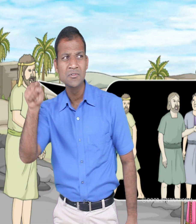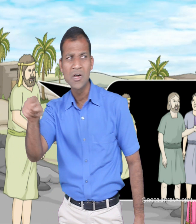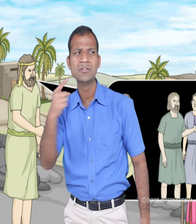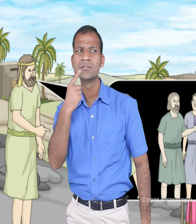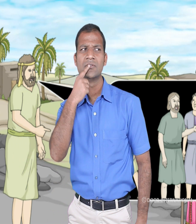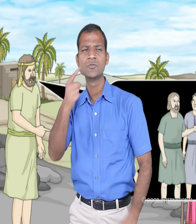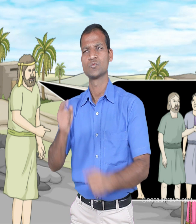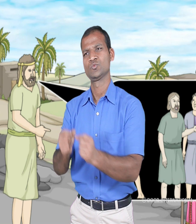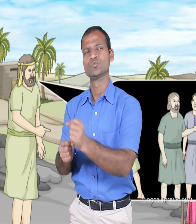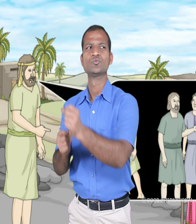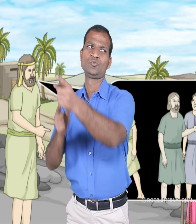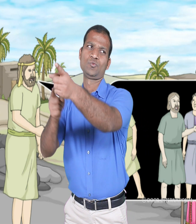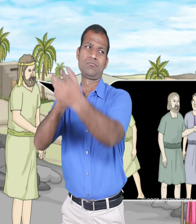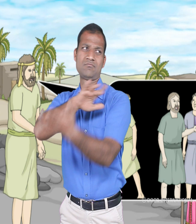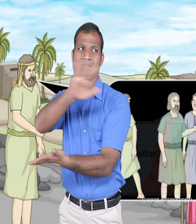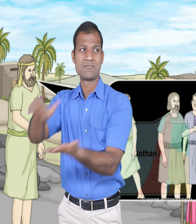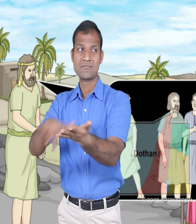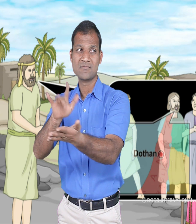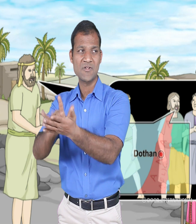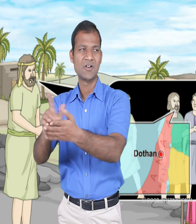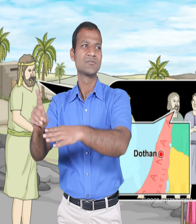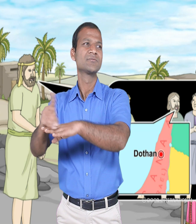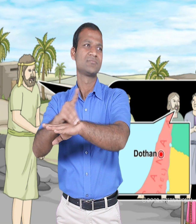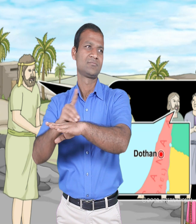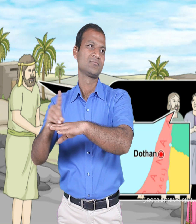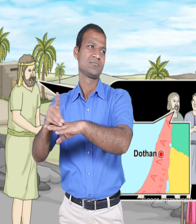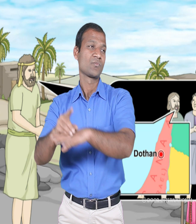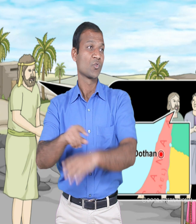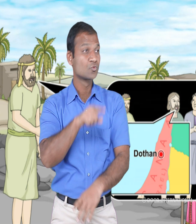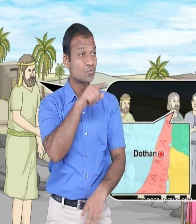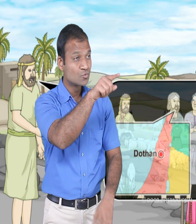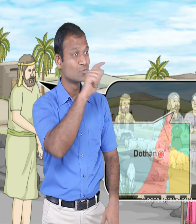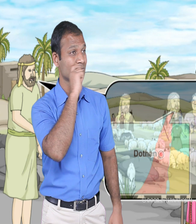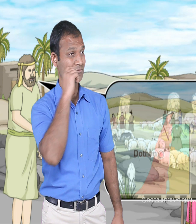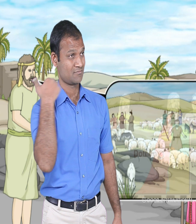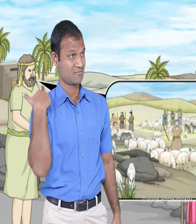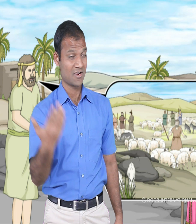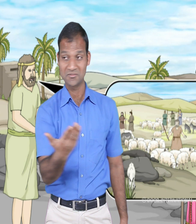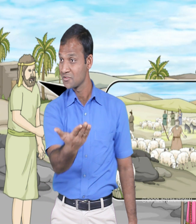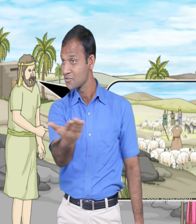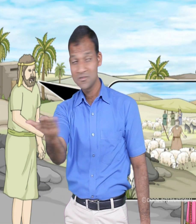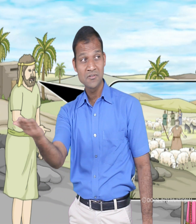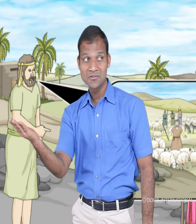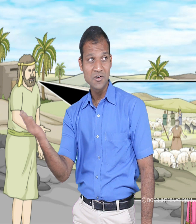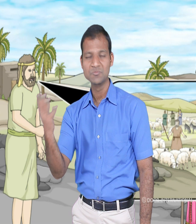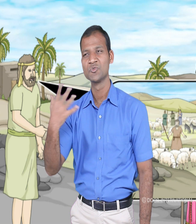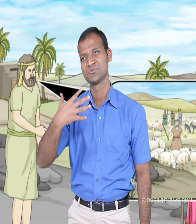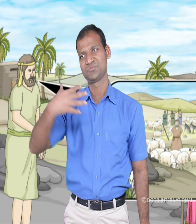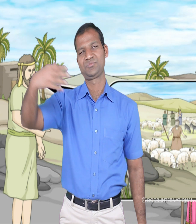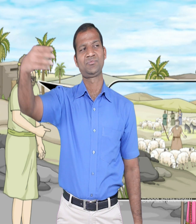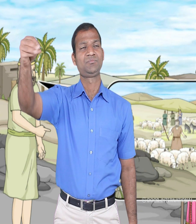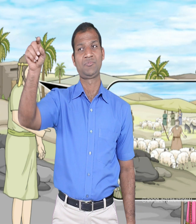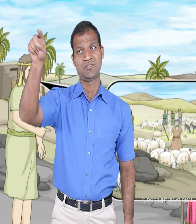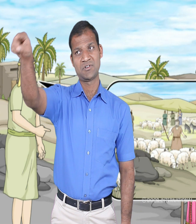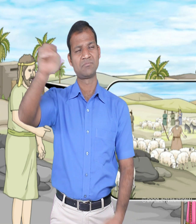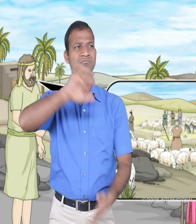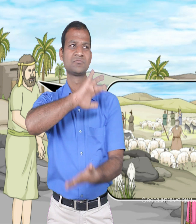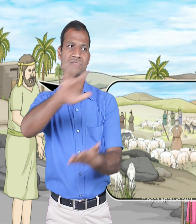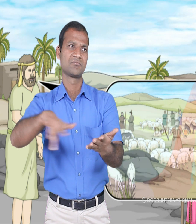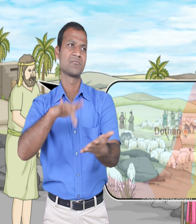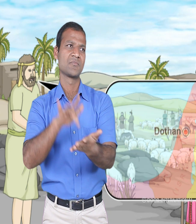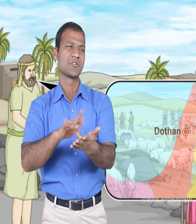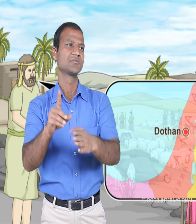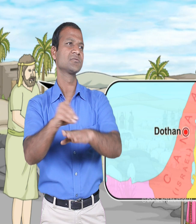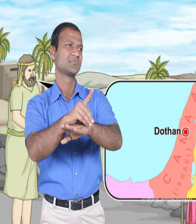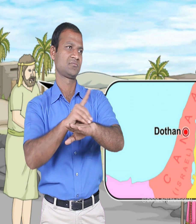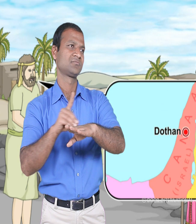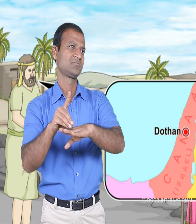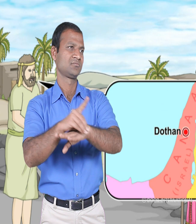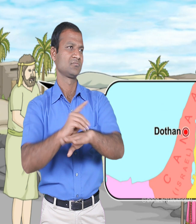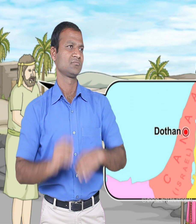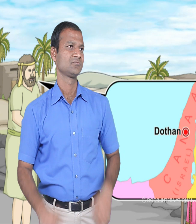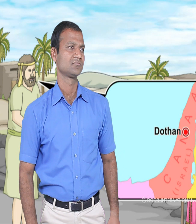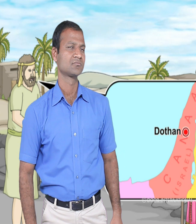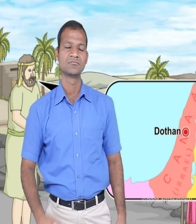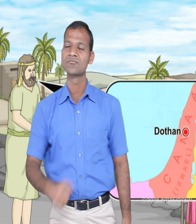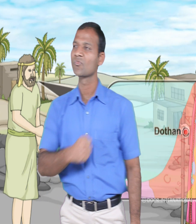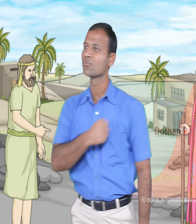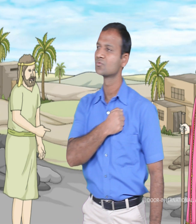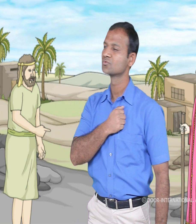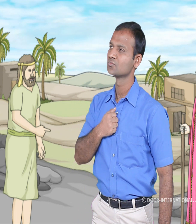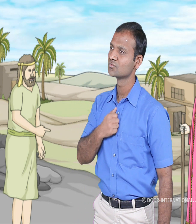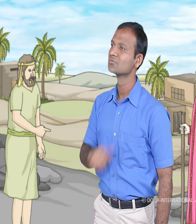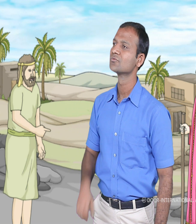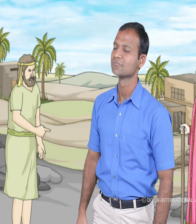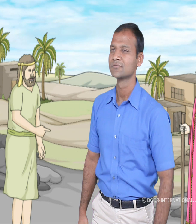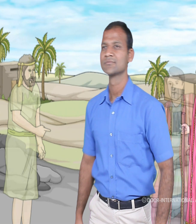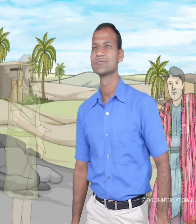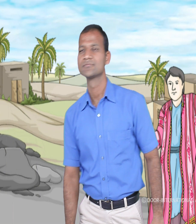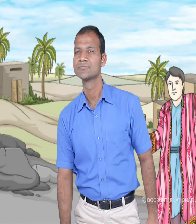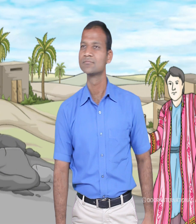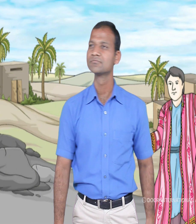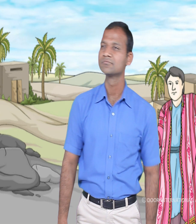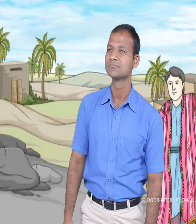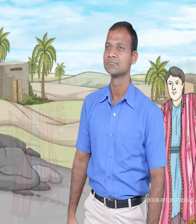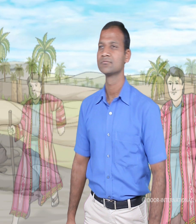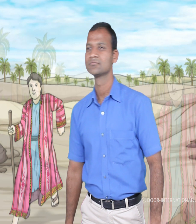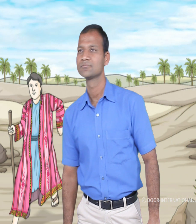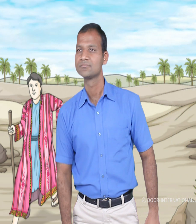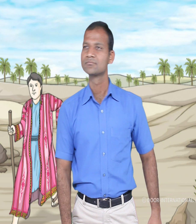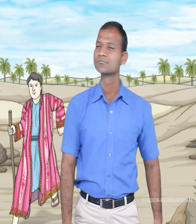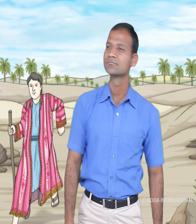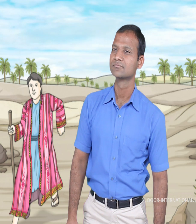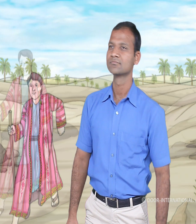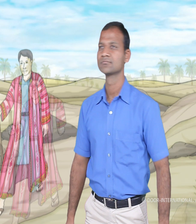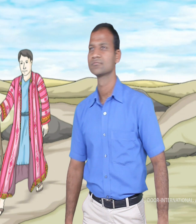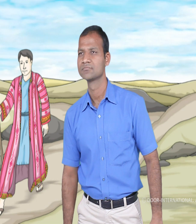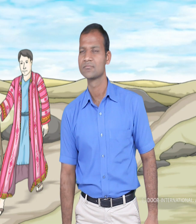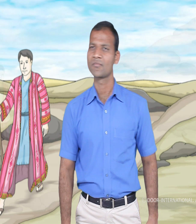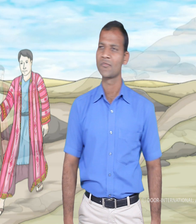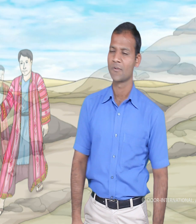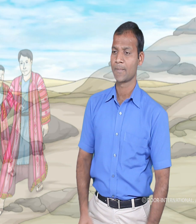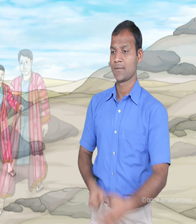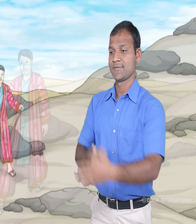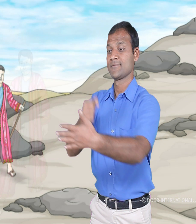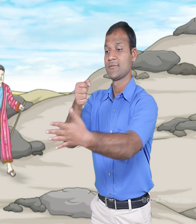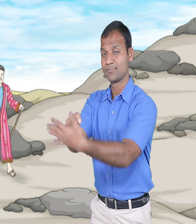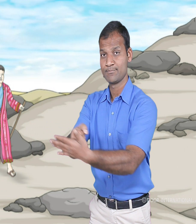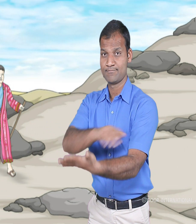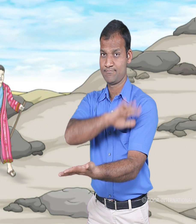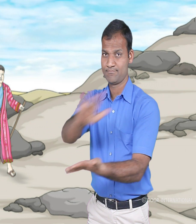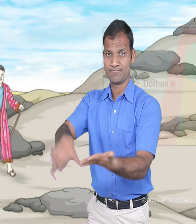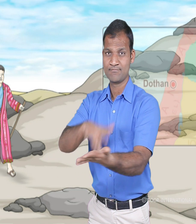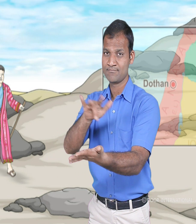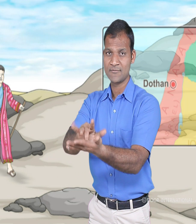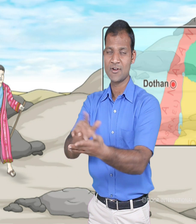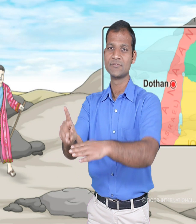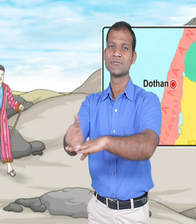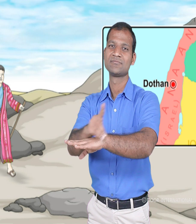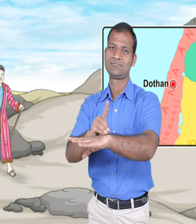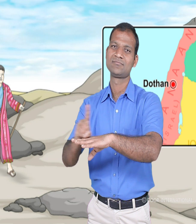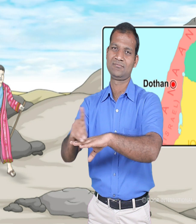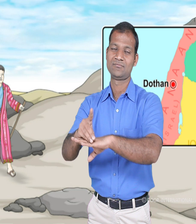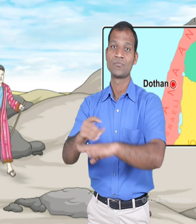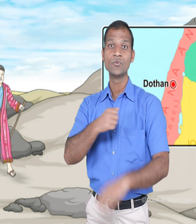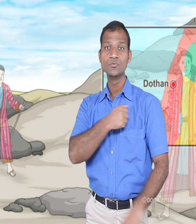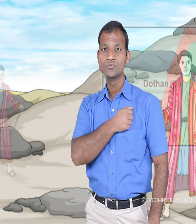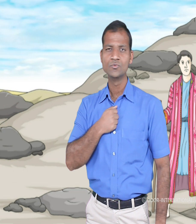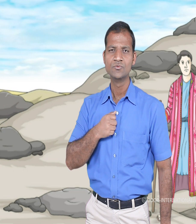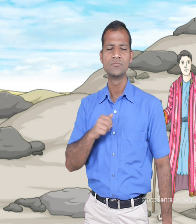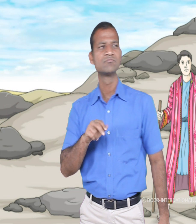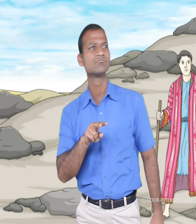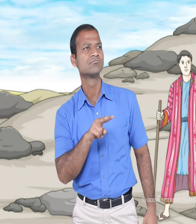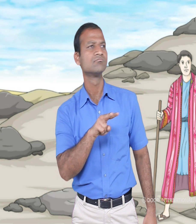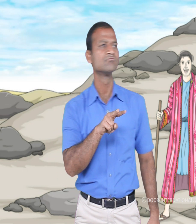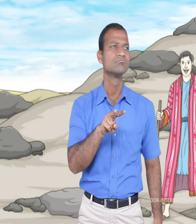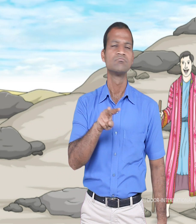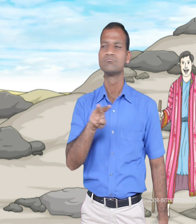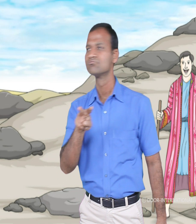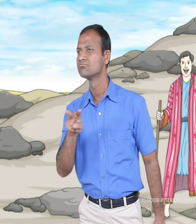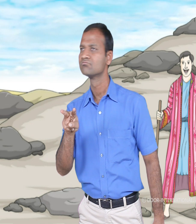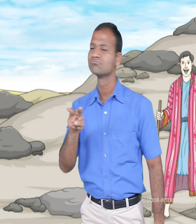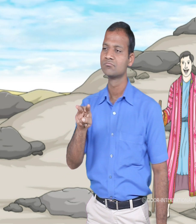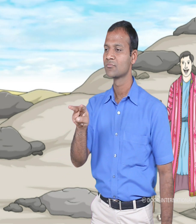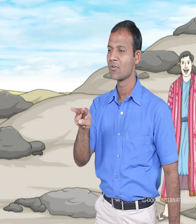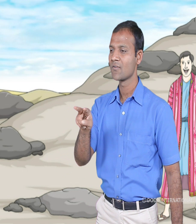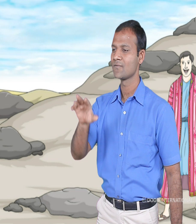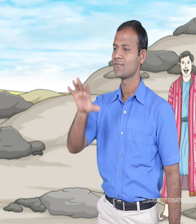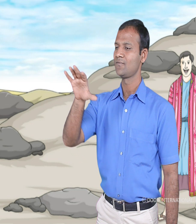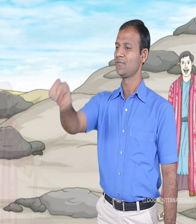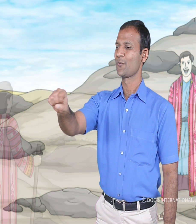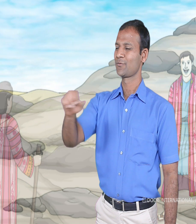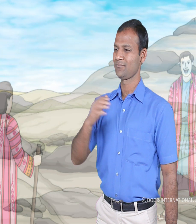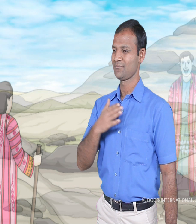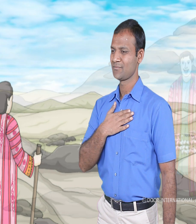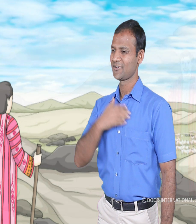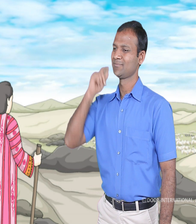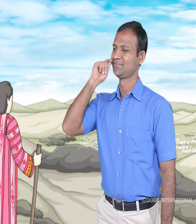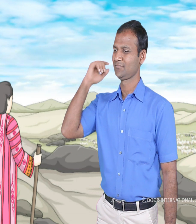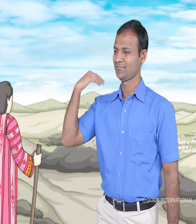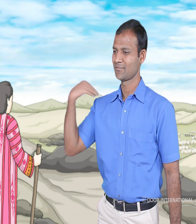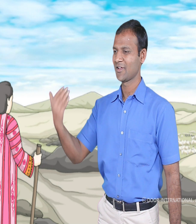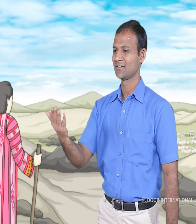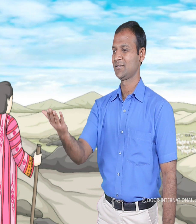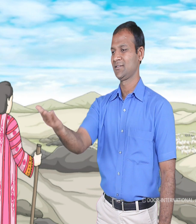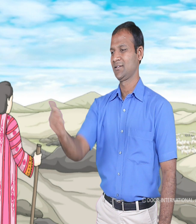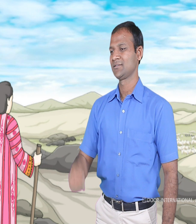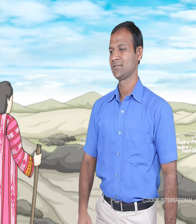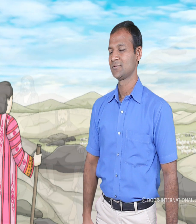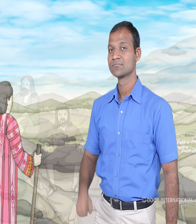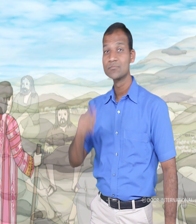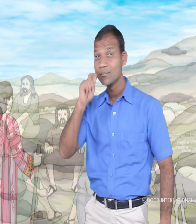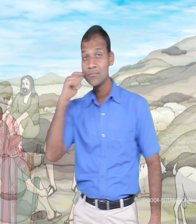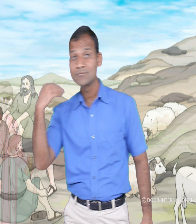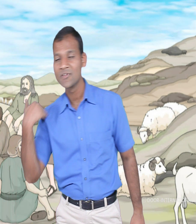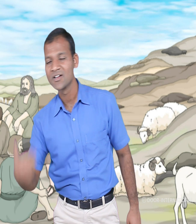“I heard them say, ‘Let us go to Dothan.’” So Joseph set out after his brothers and found them at Dothan.